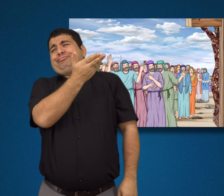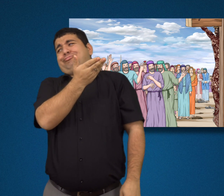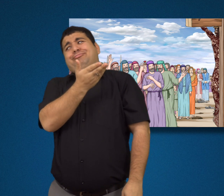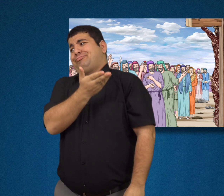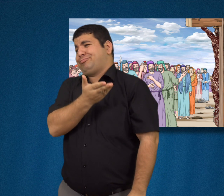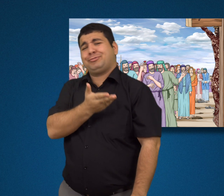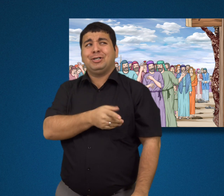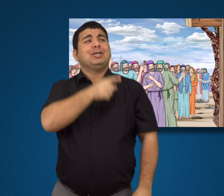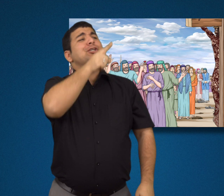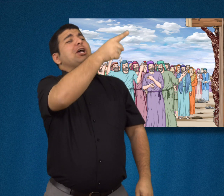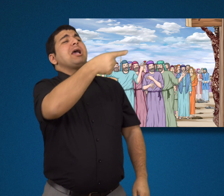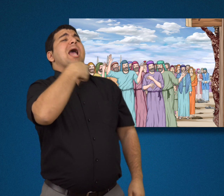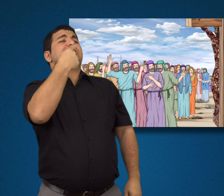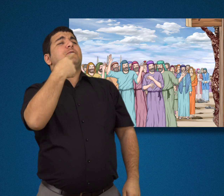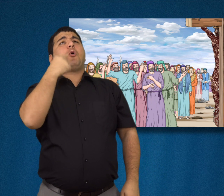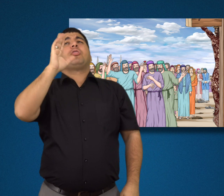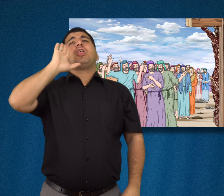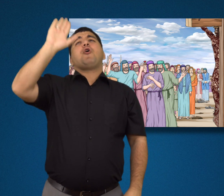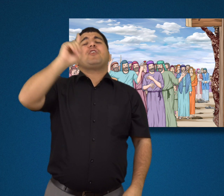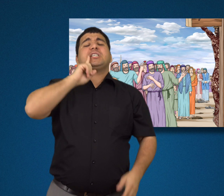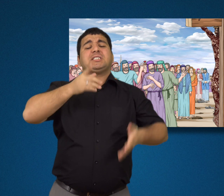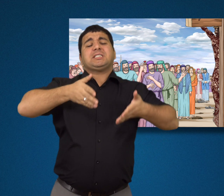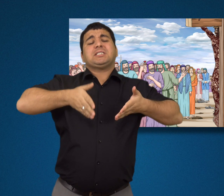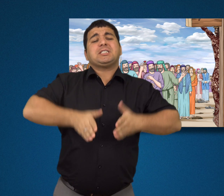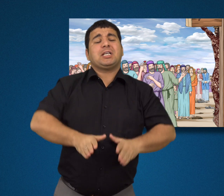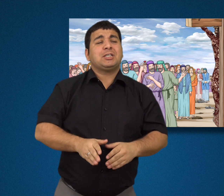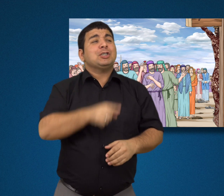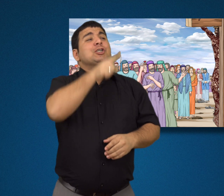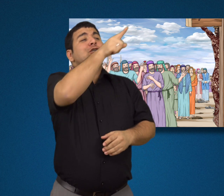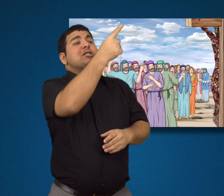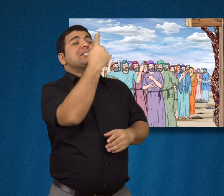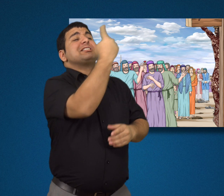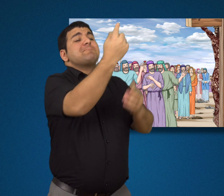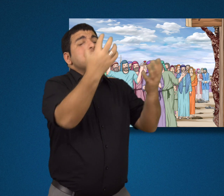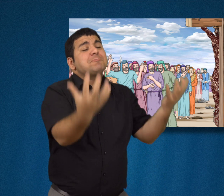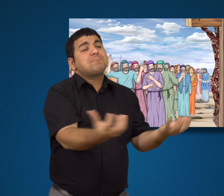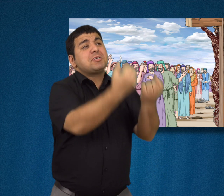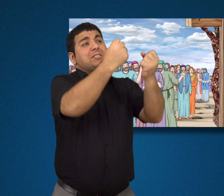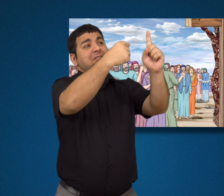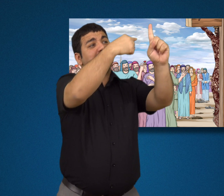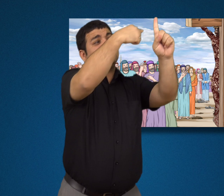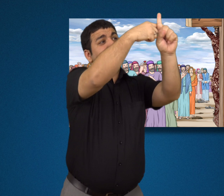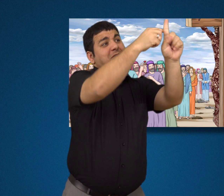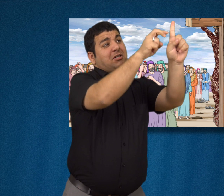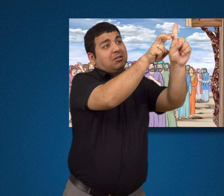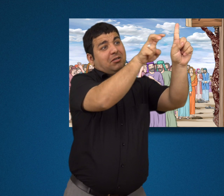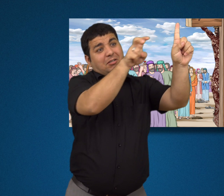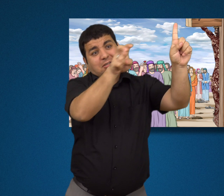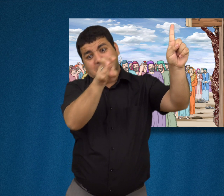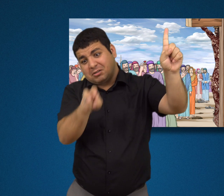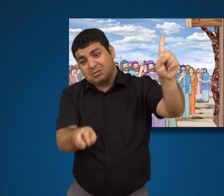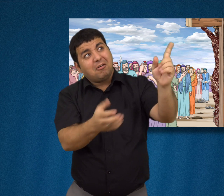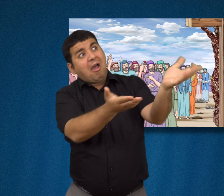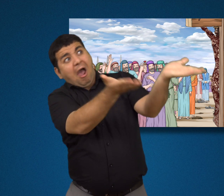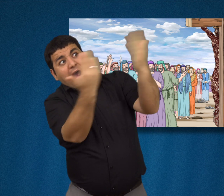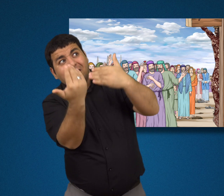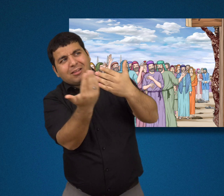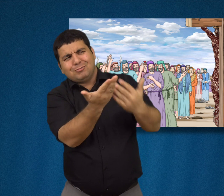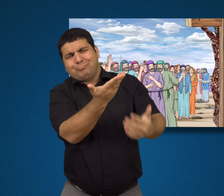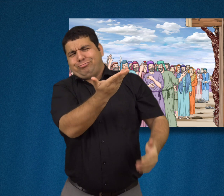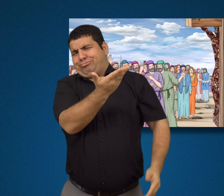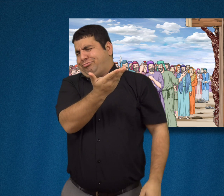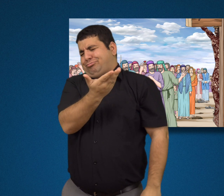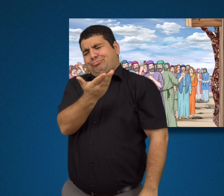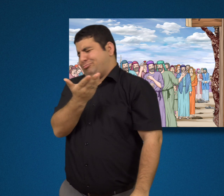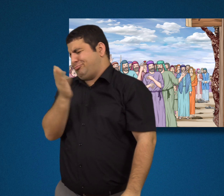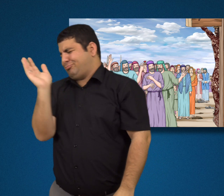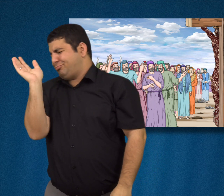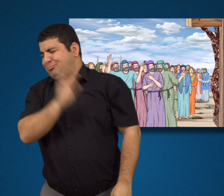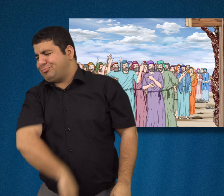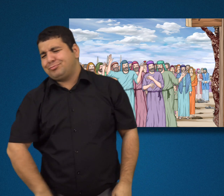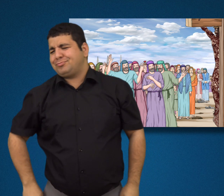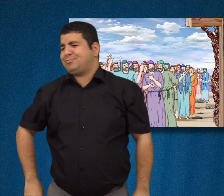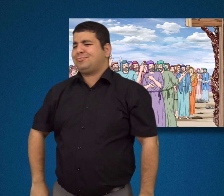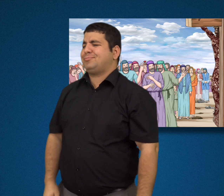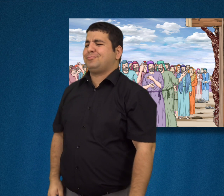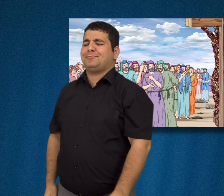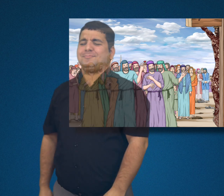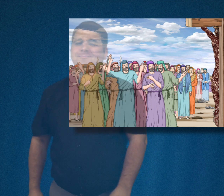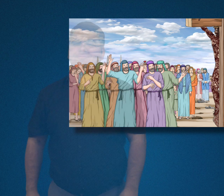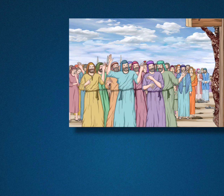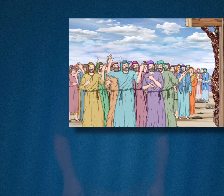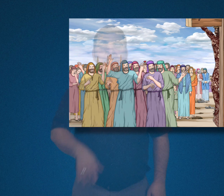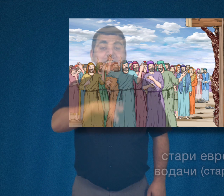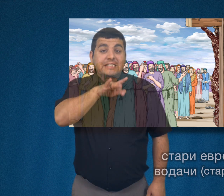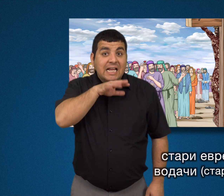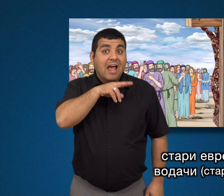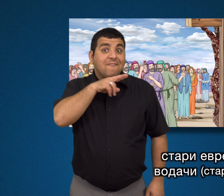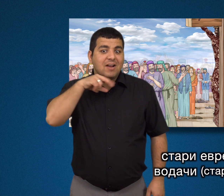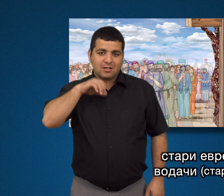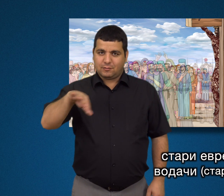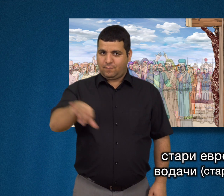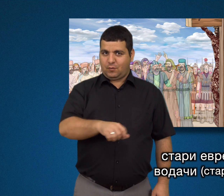If You are the Son of God, come down from the cross!”